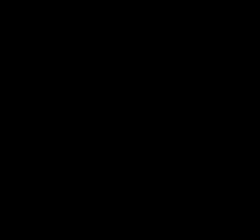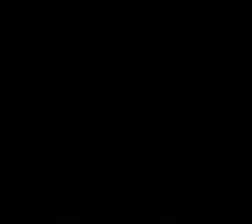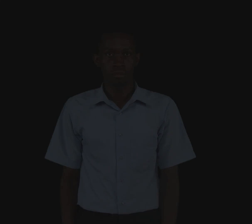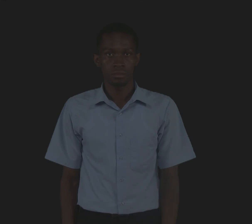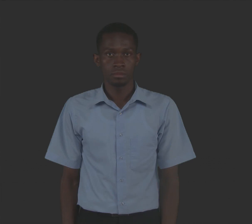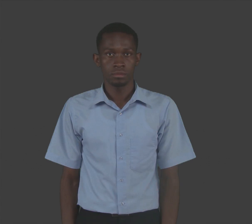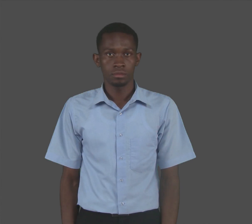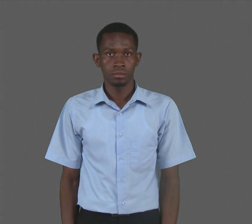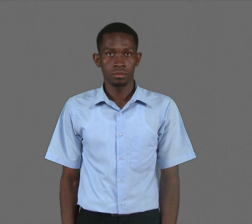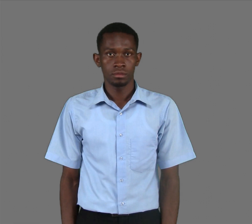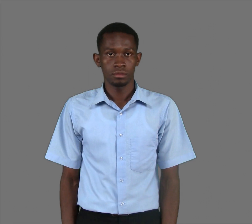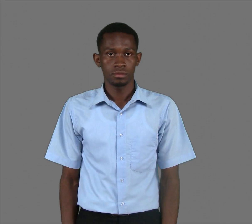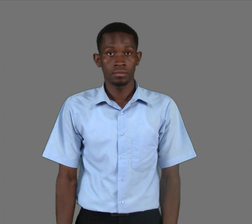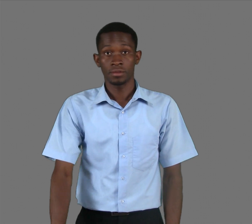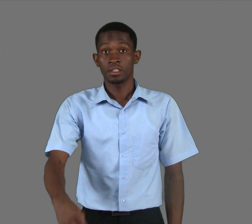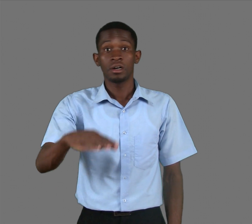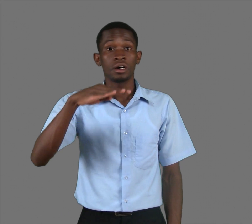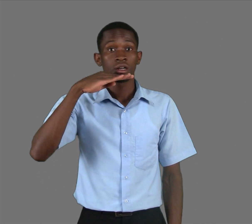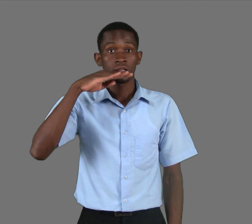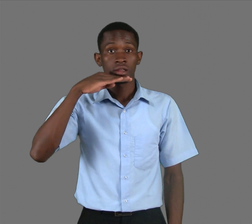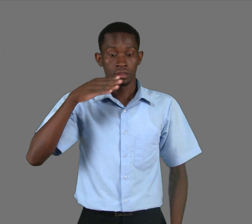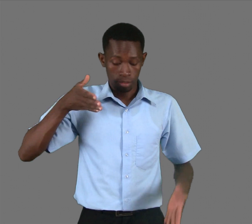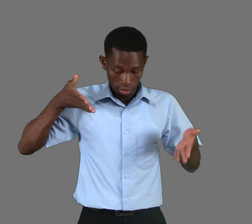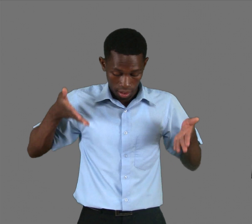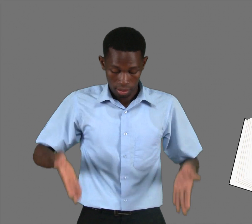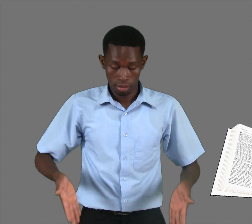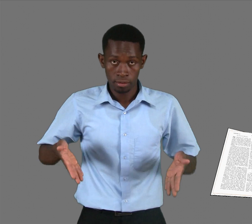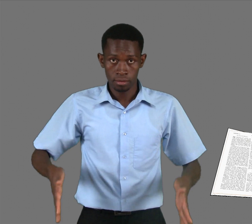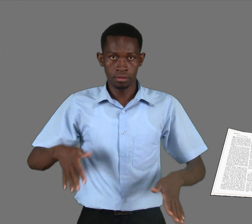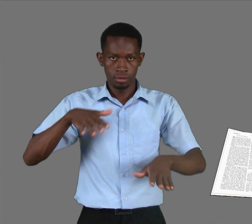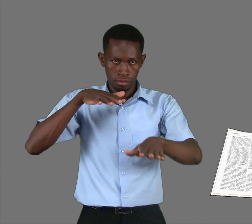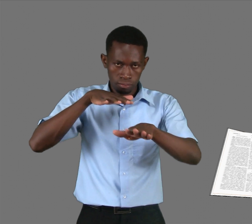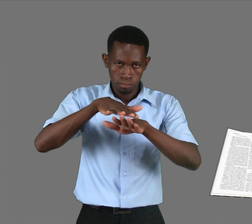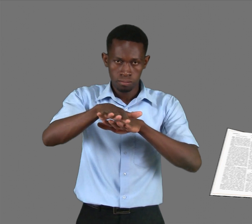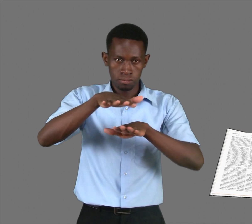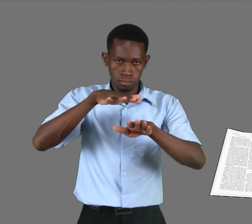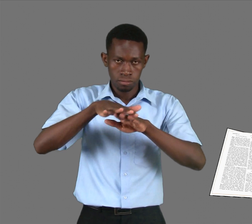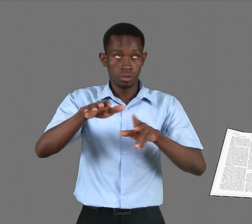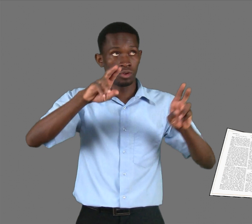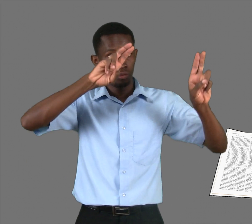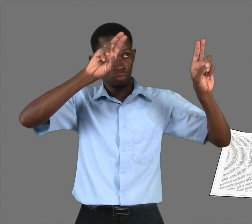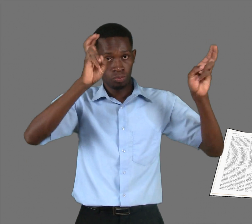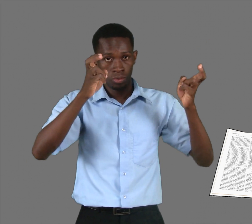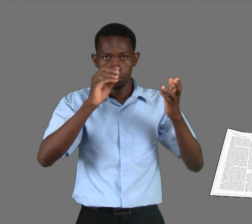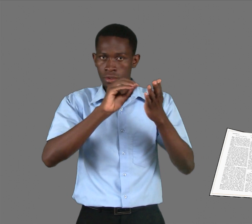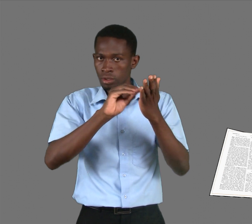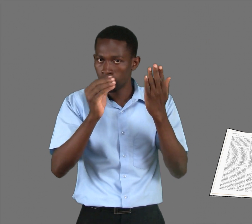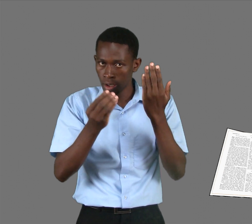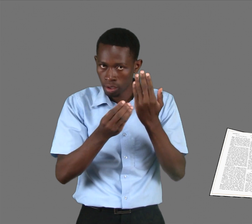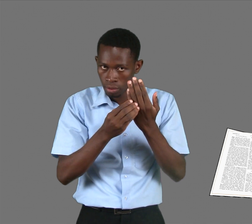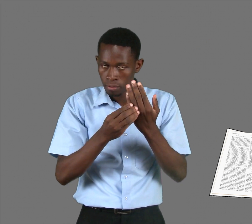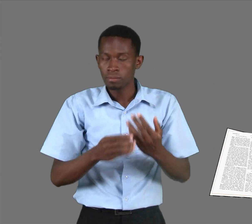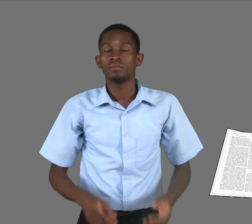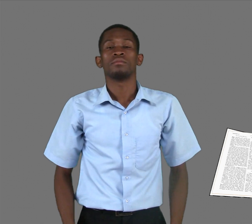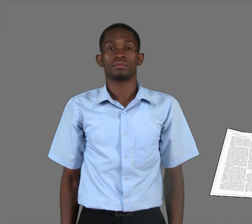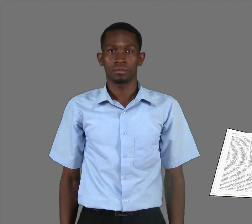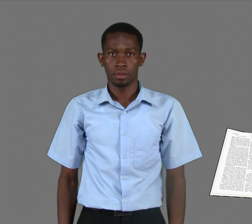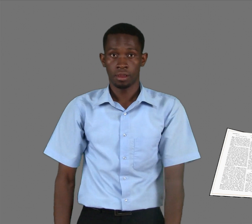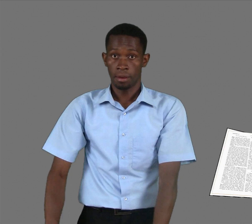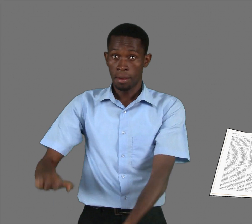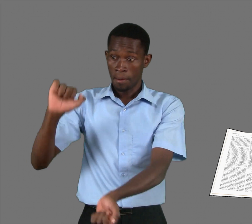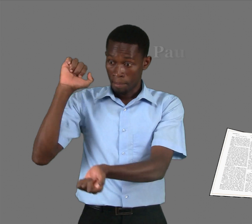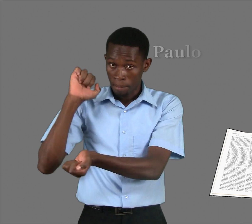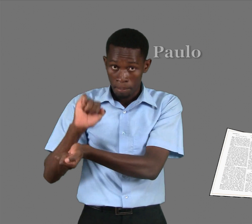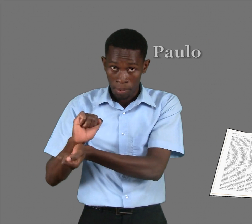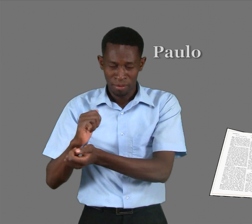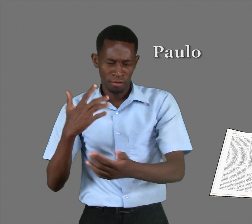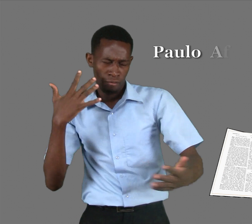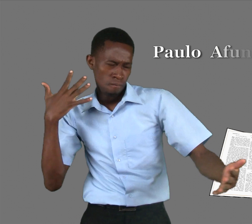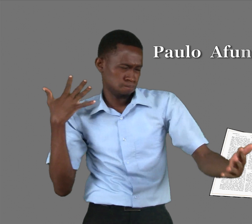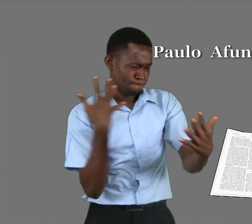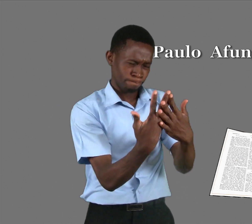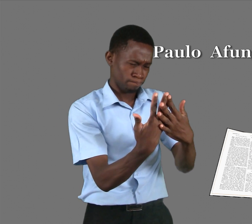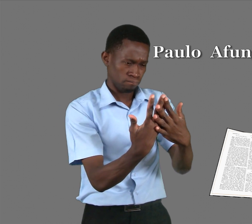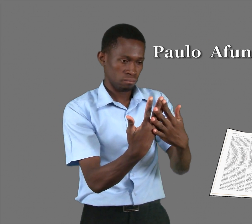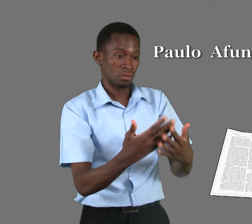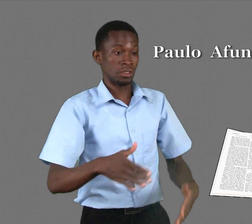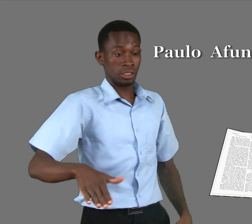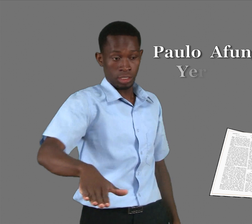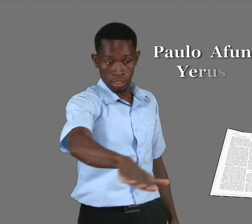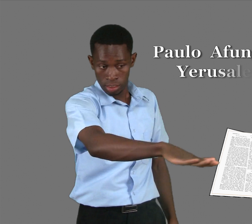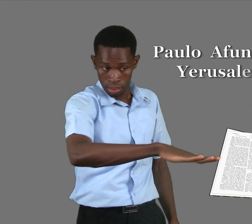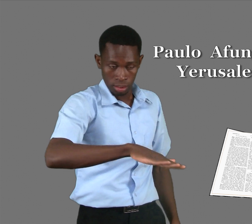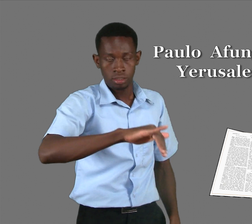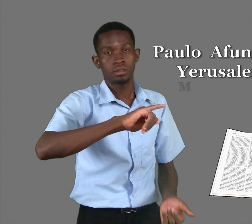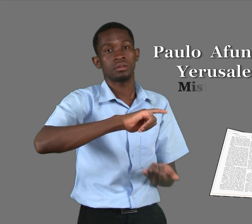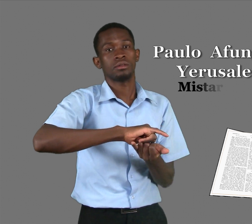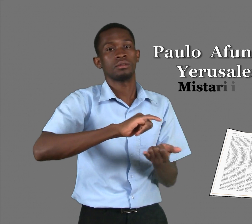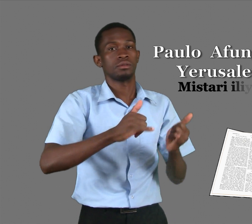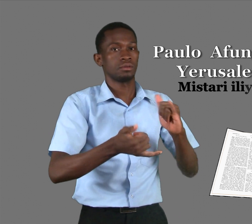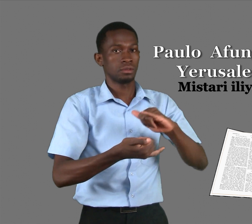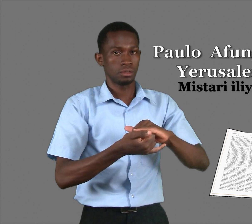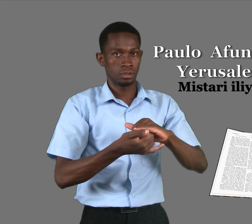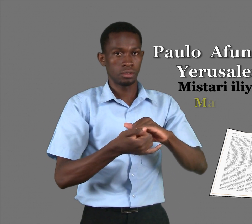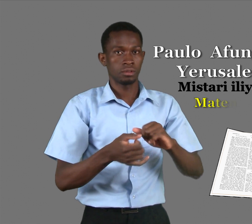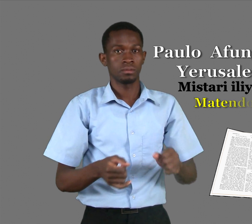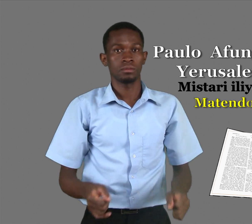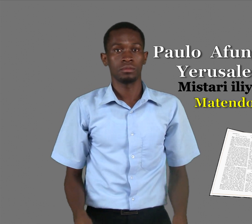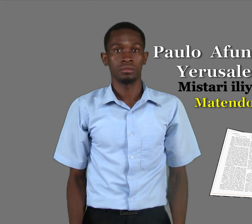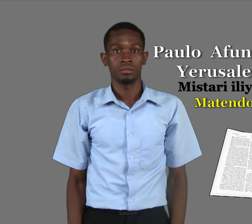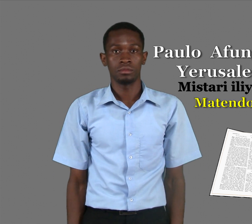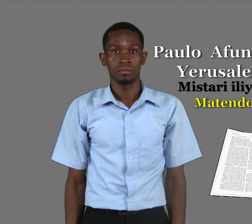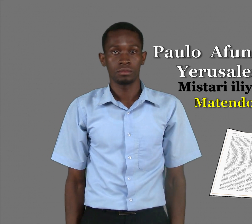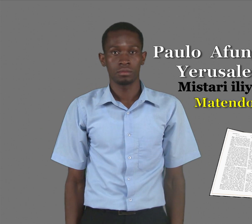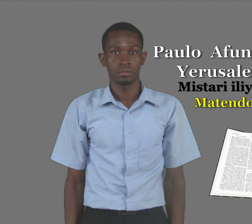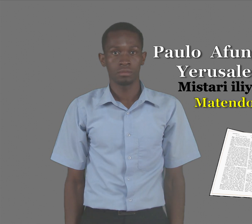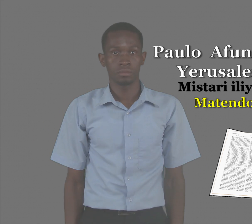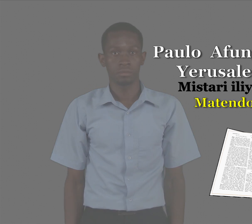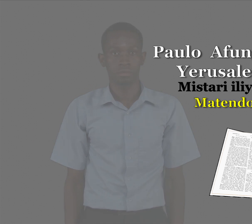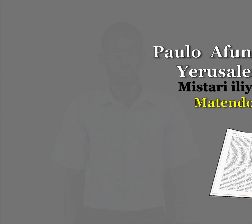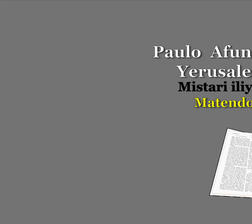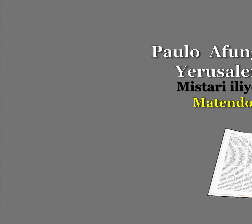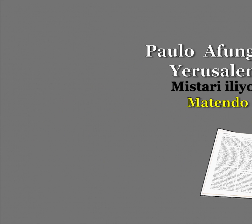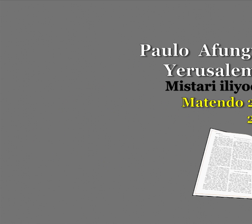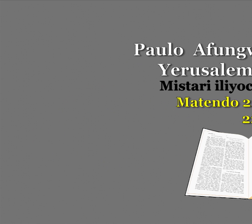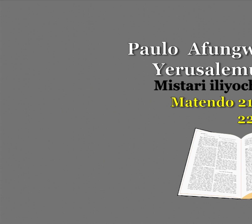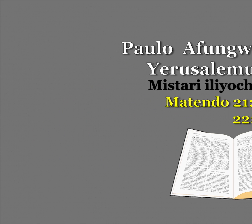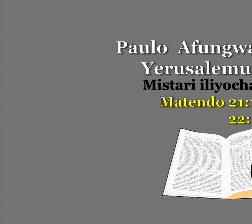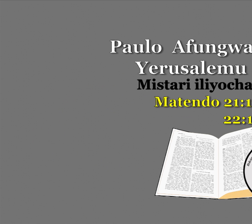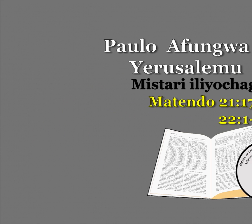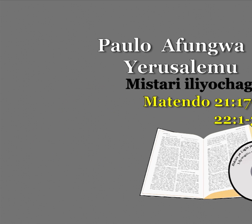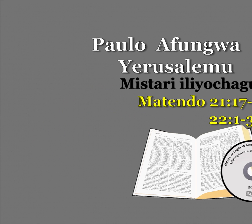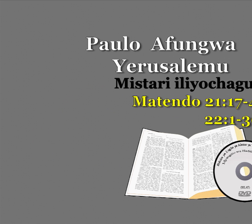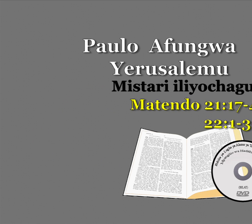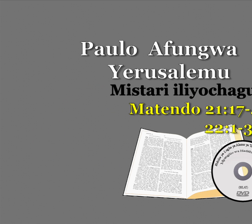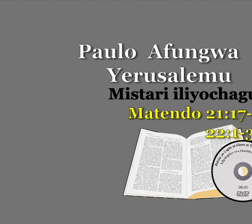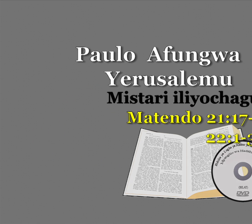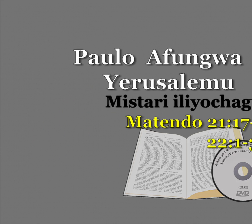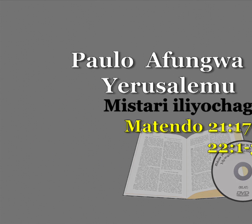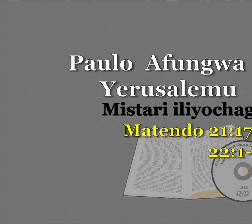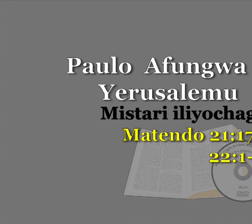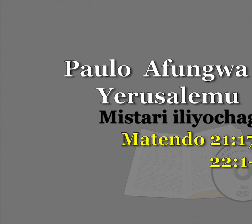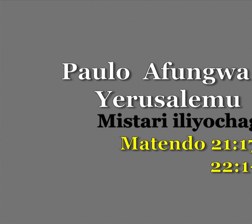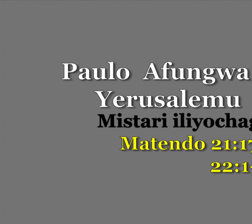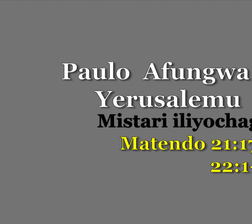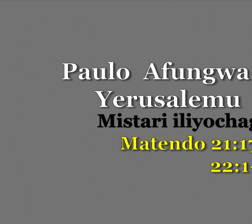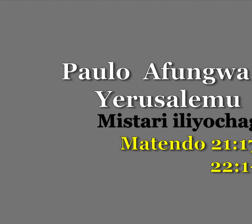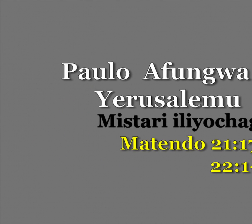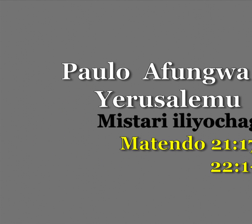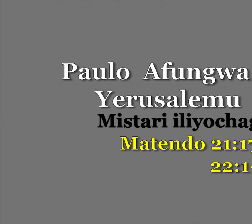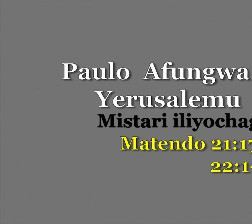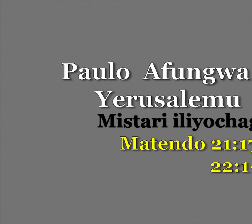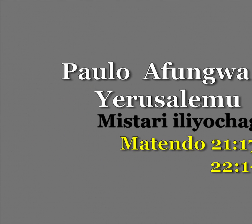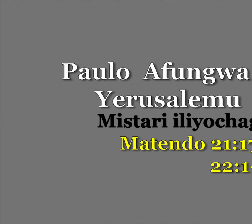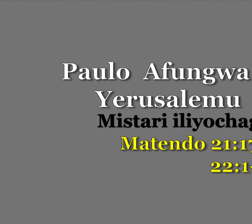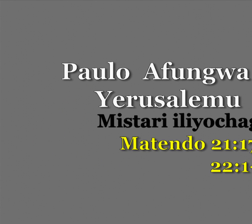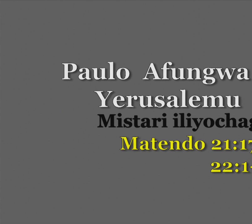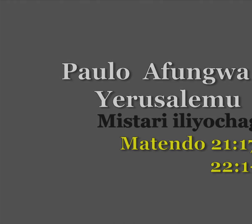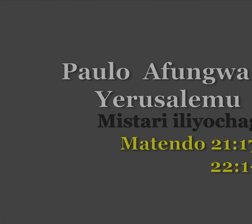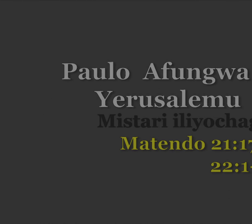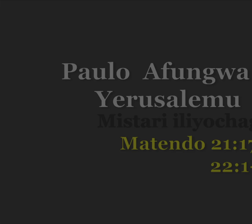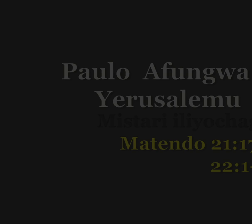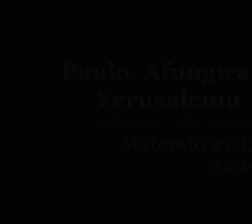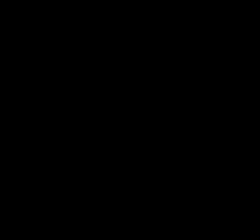Paul is imprisoned in Jerusalem